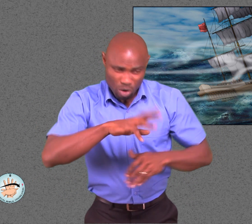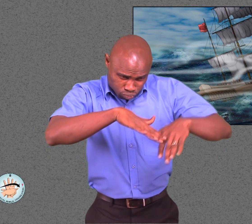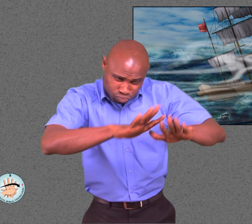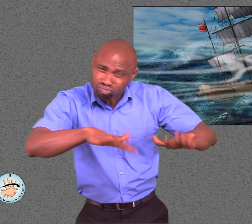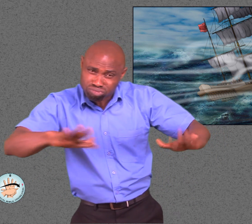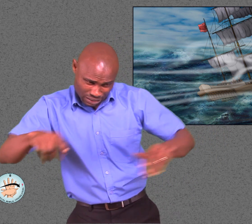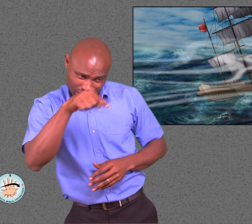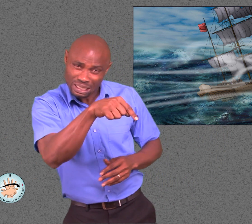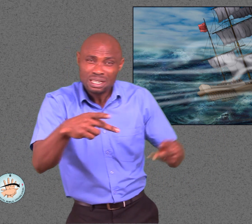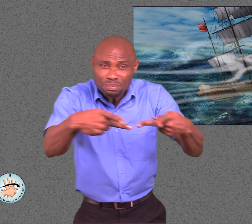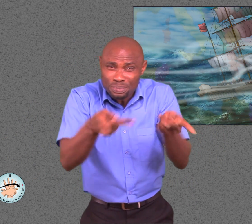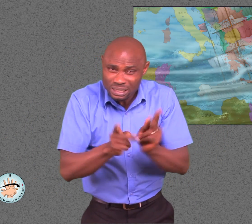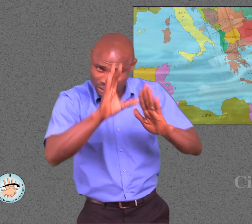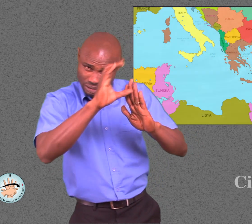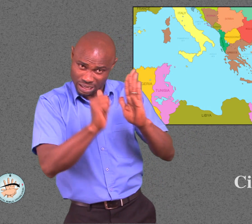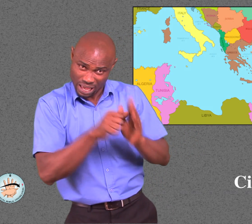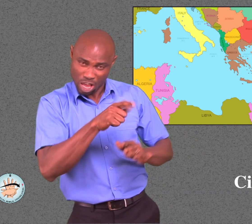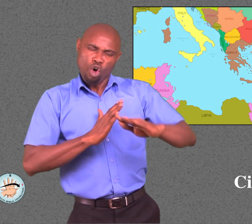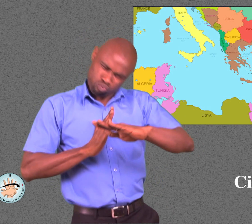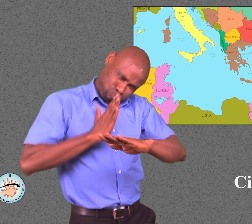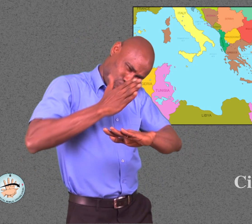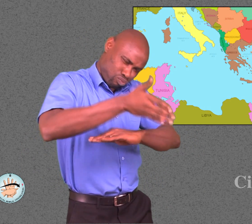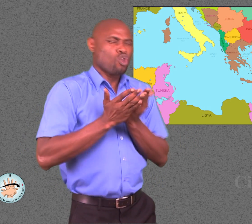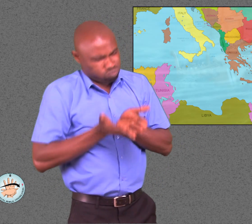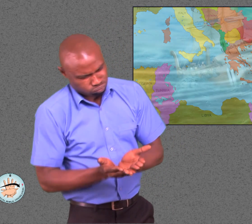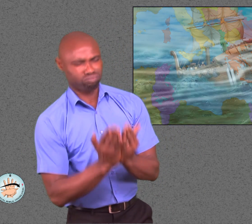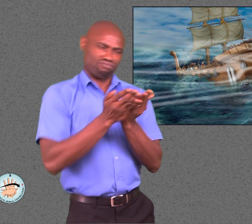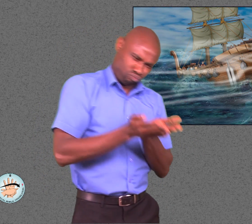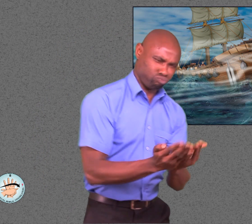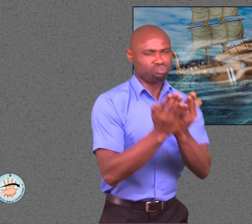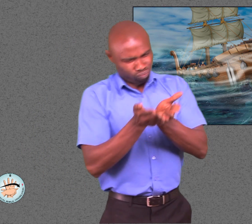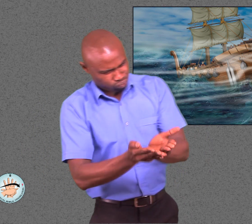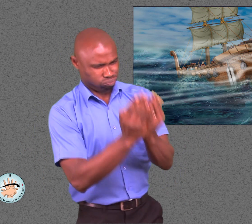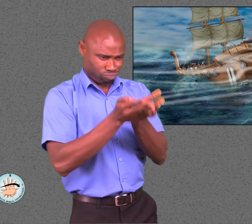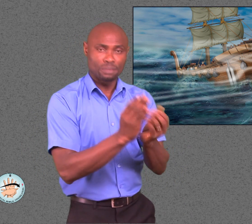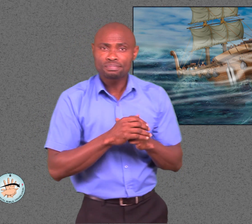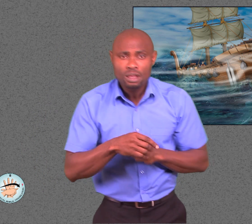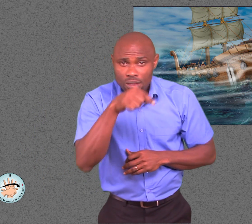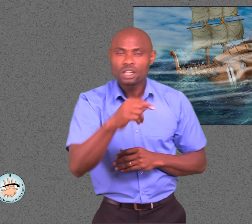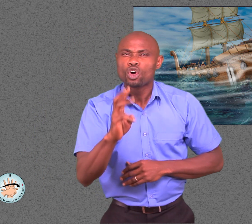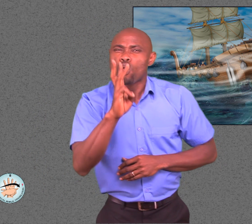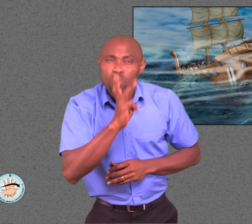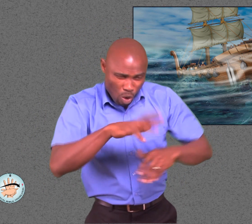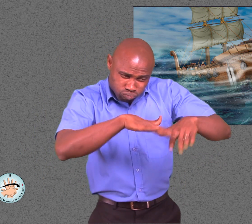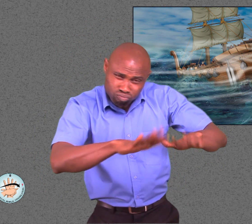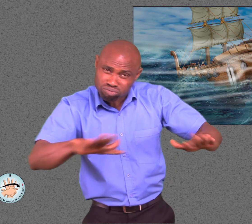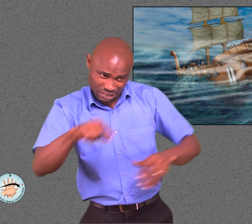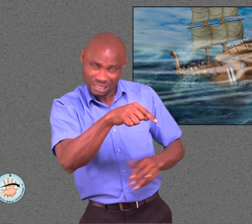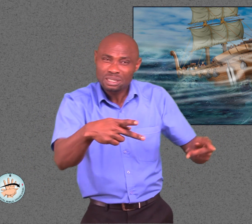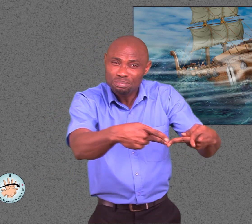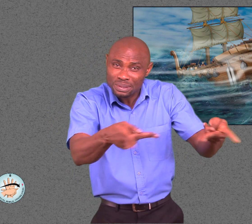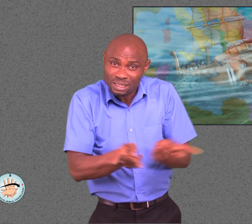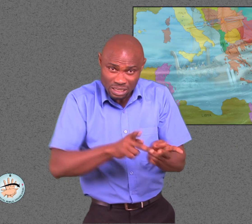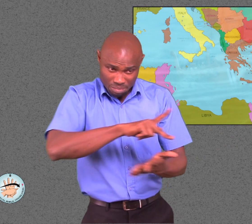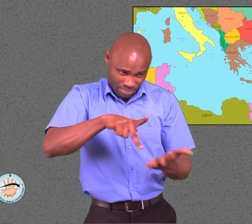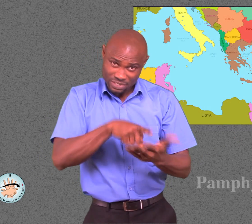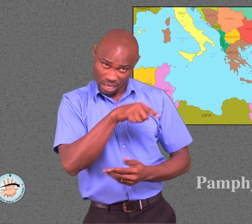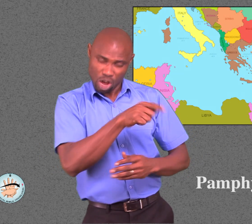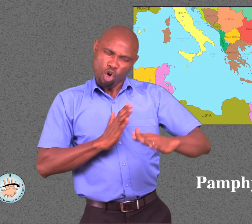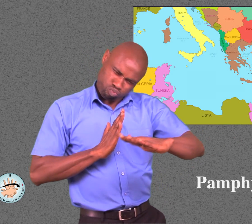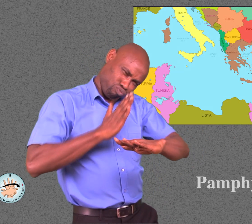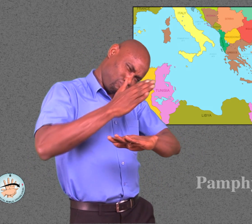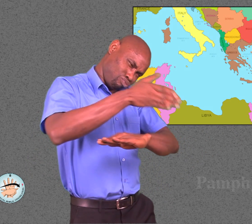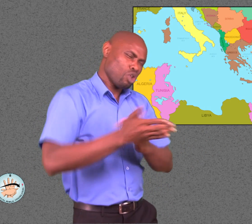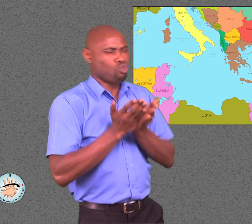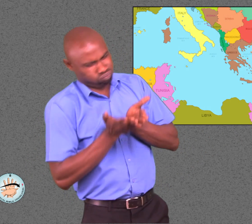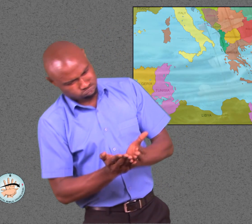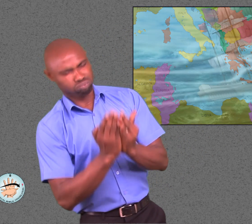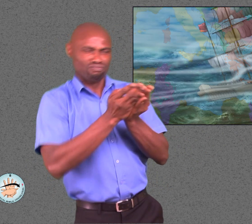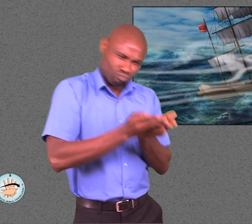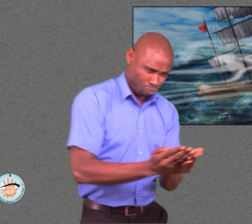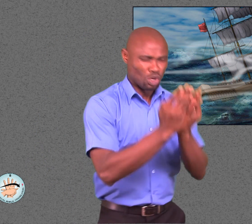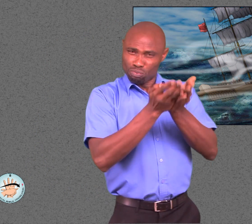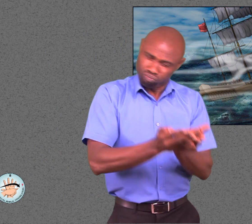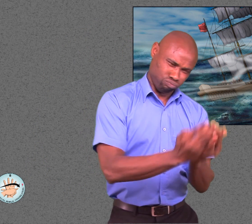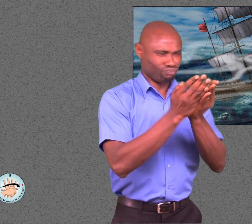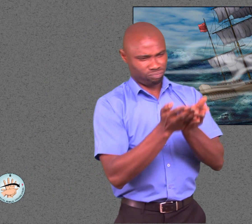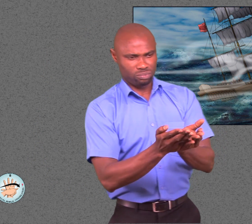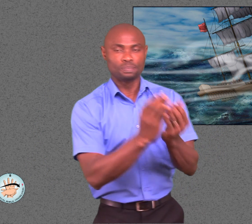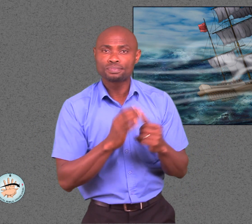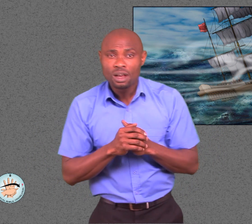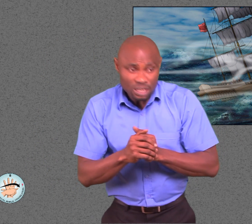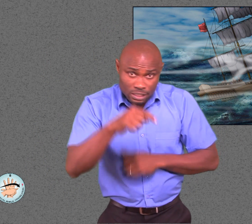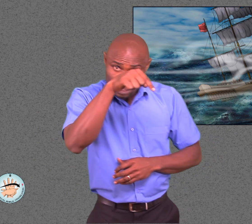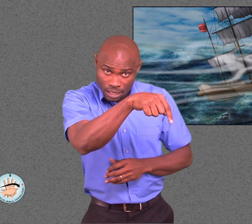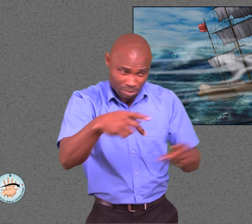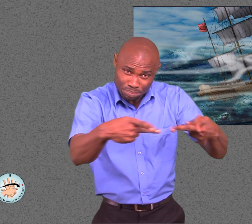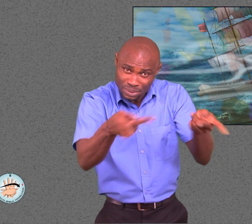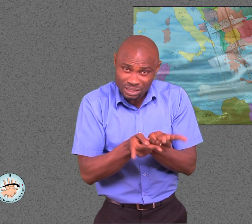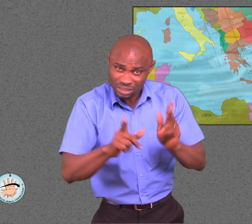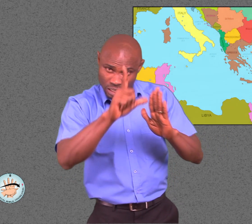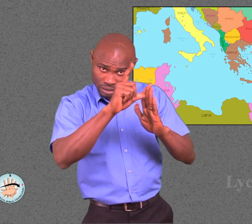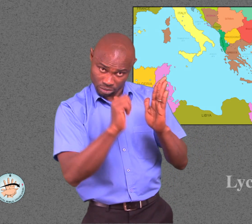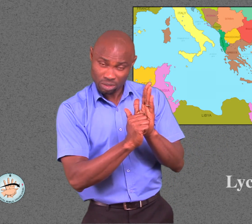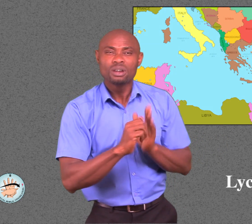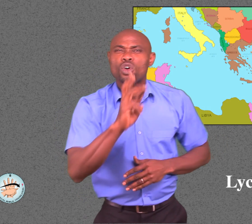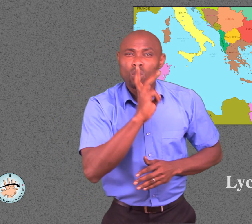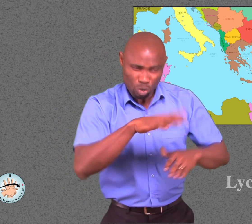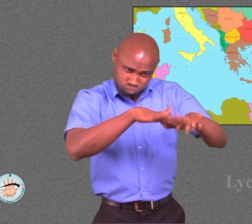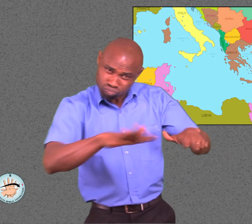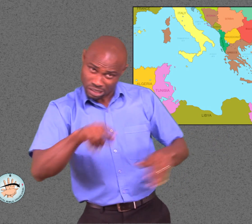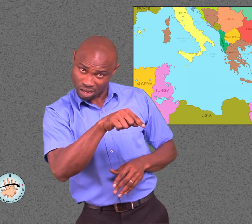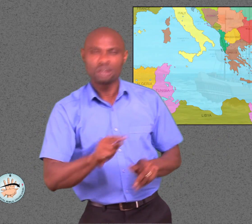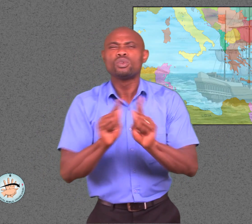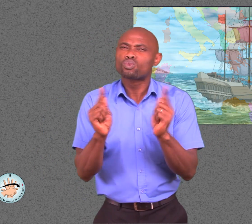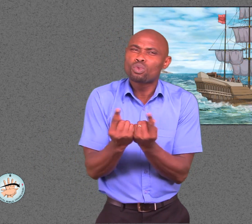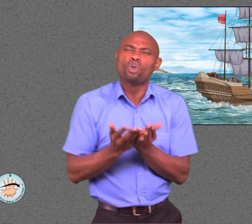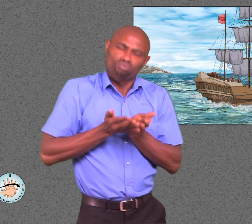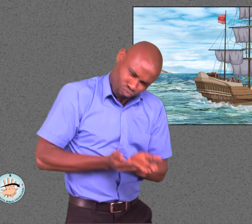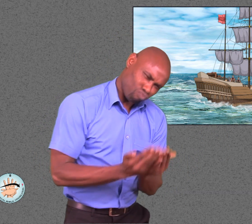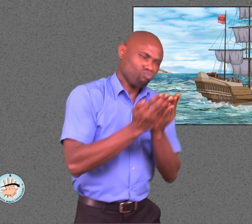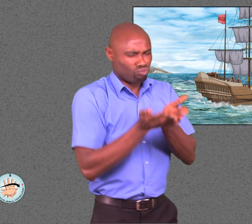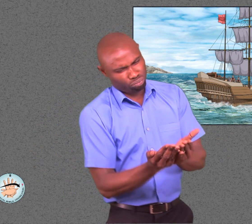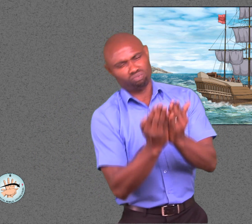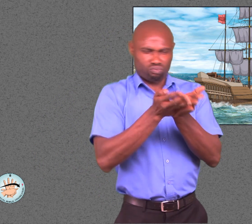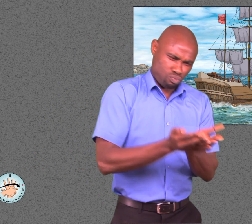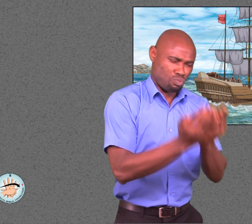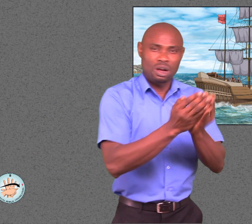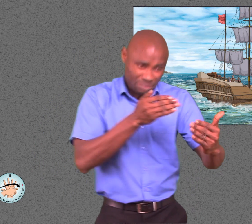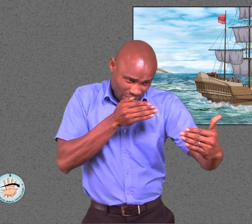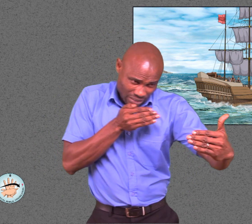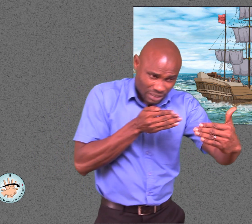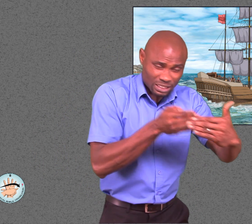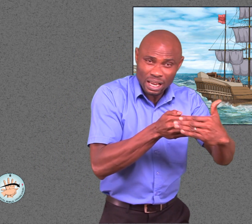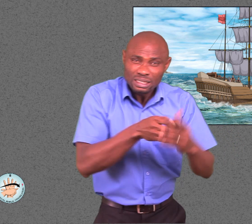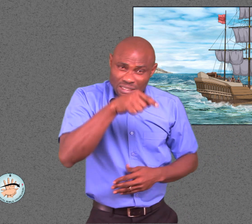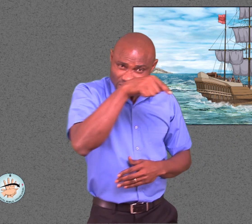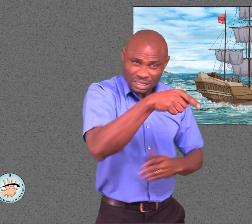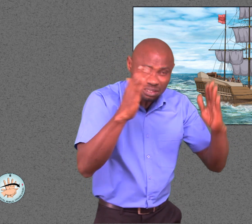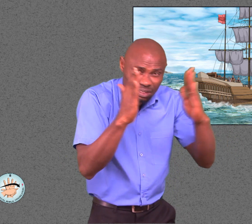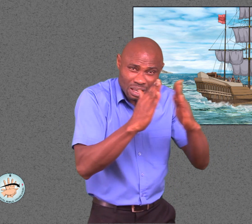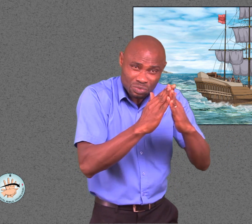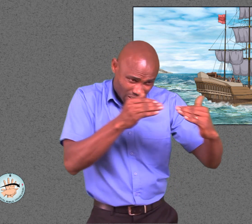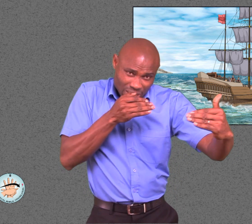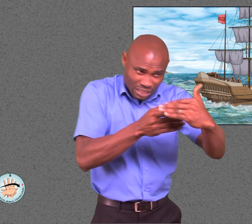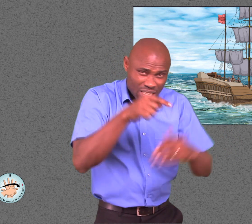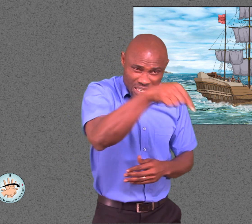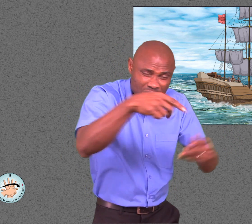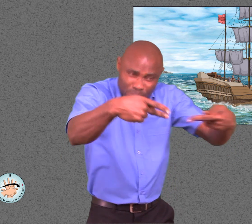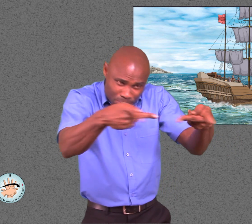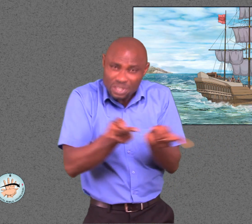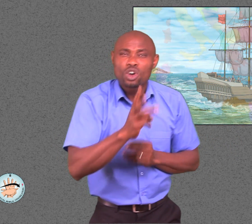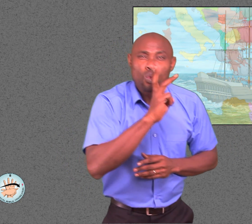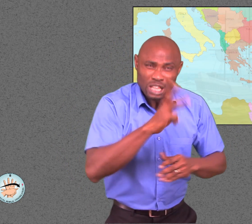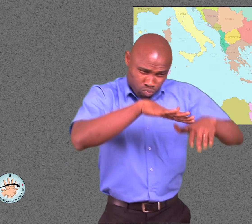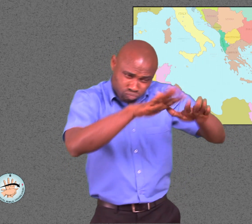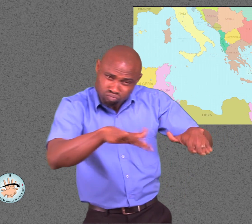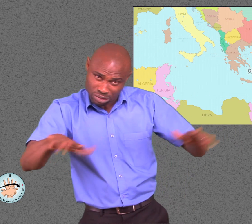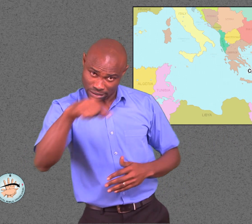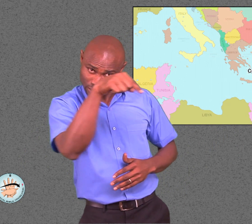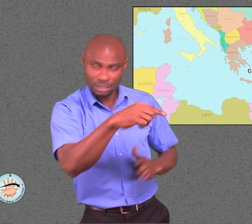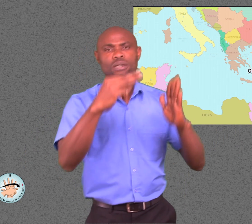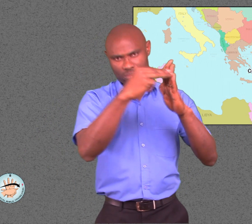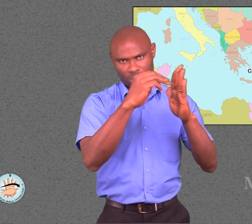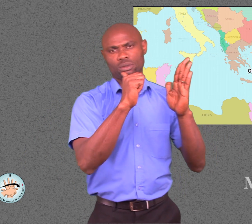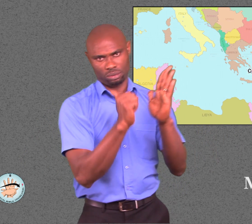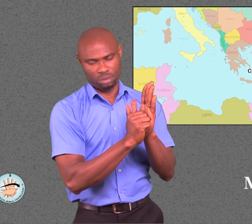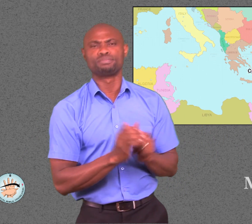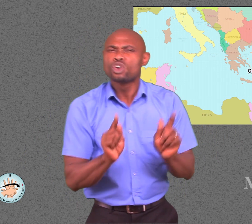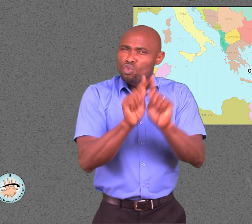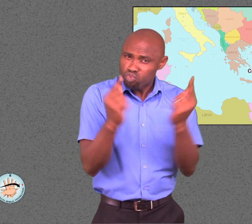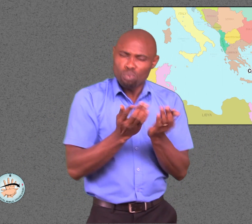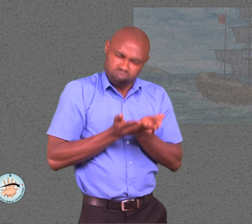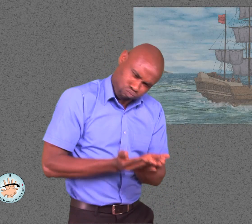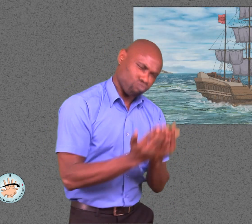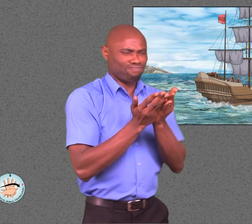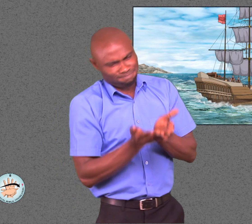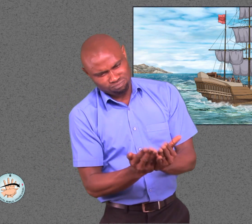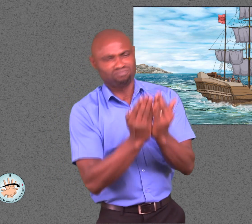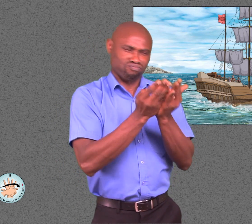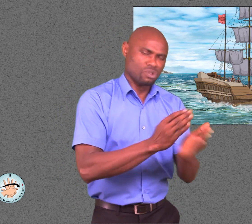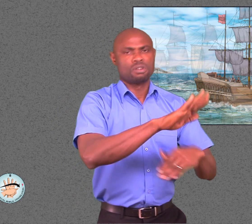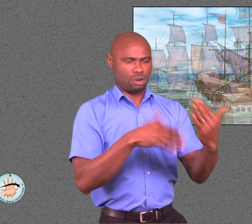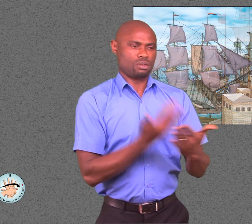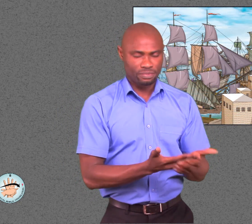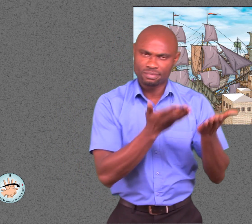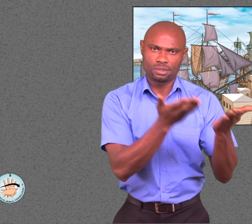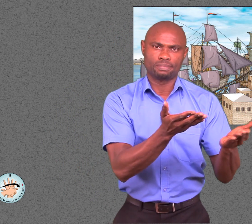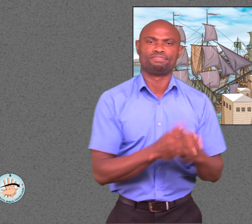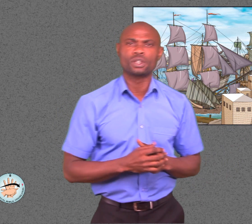And when we had sailed across the open sea off the coast of Cilicia and Pamphylia, we came to Myra in Lycia.